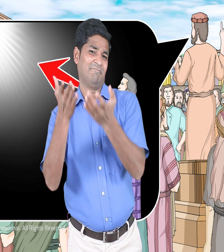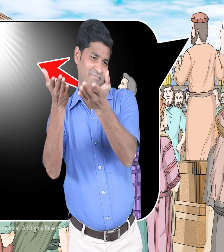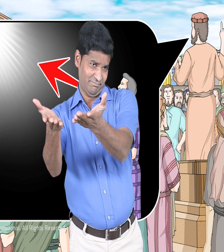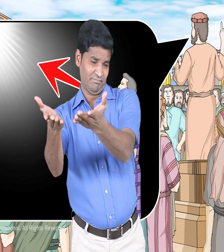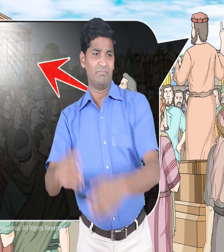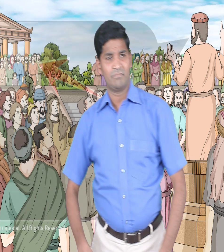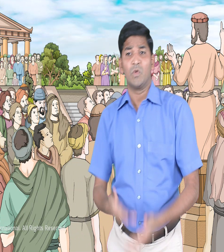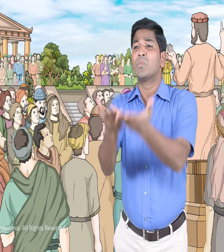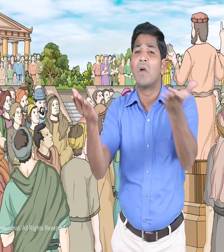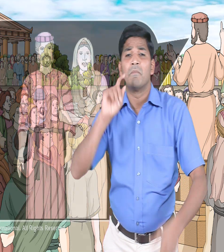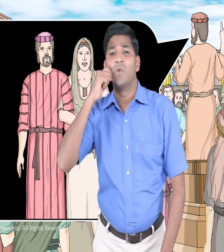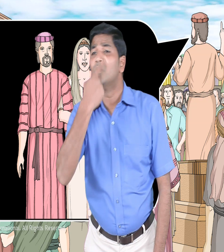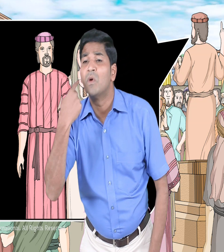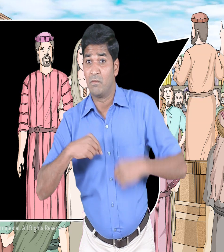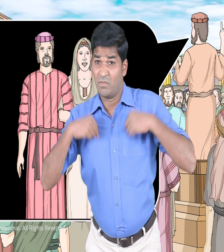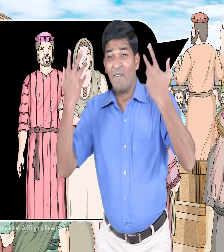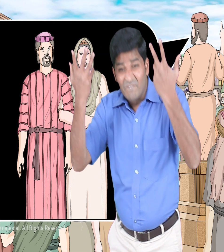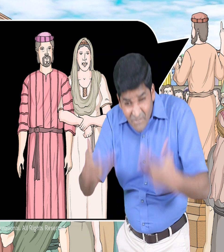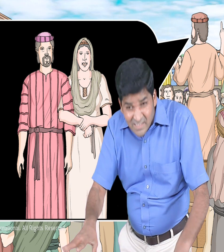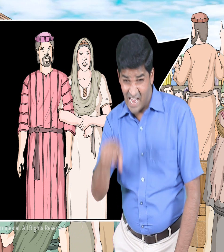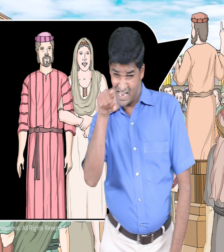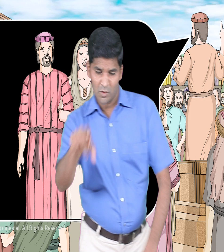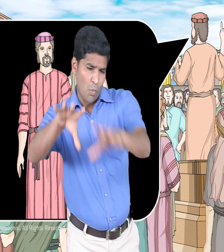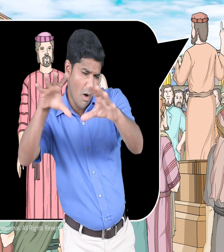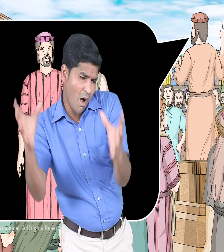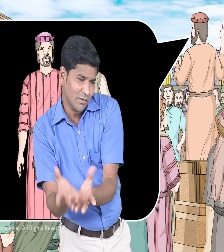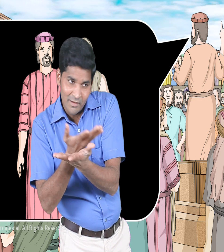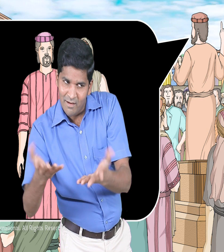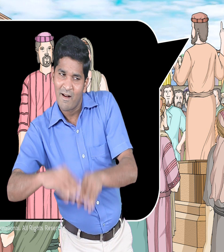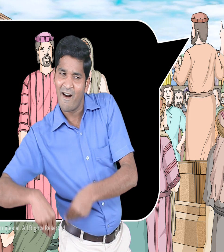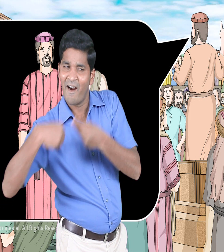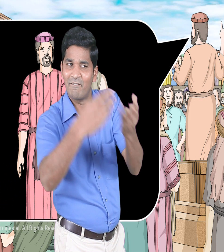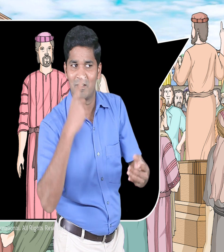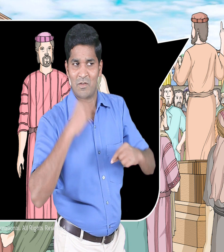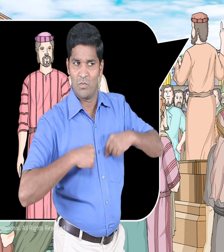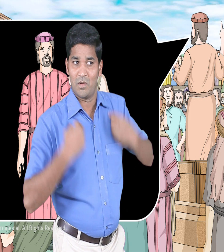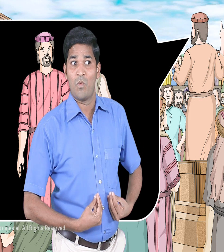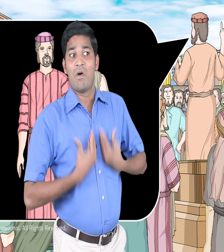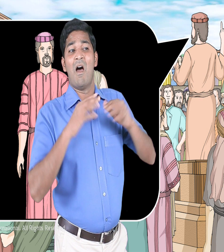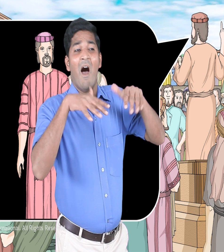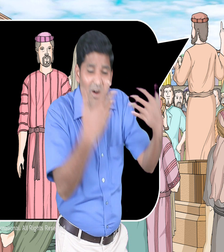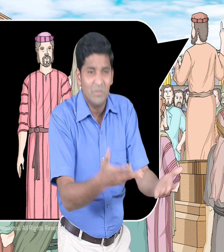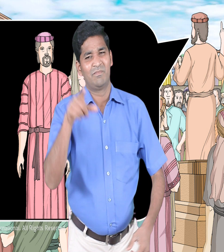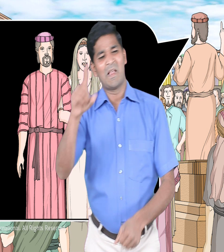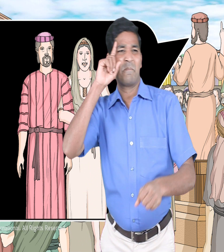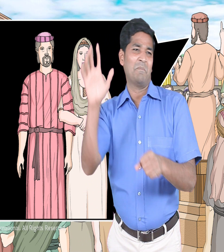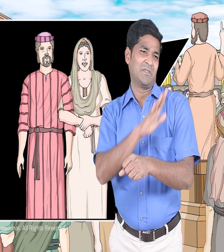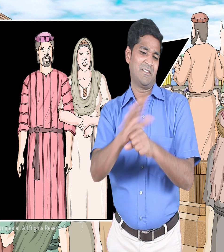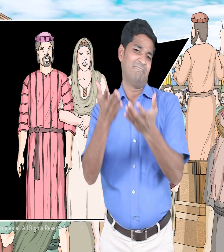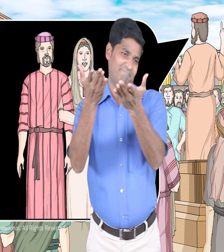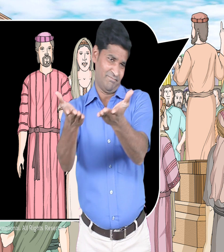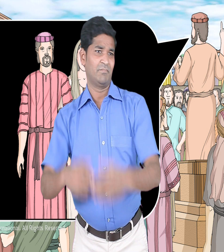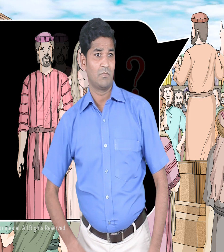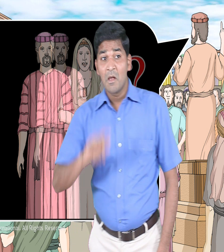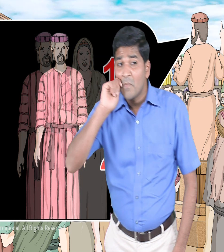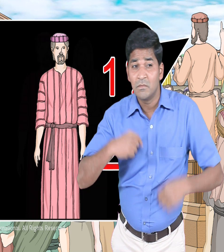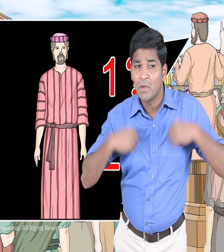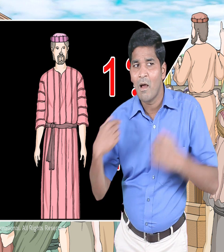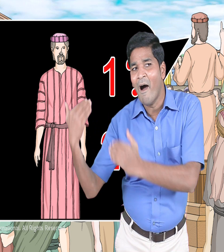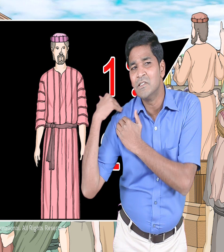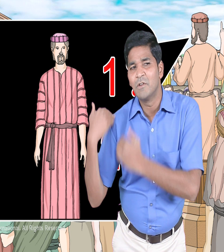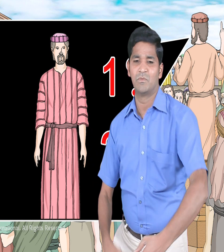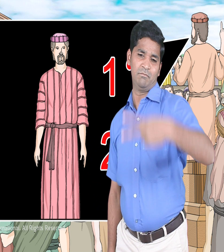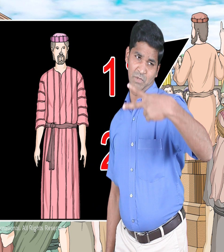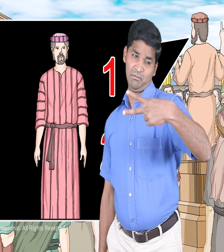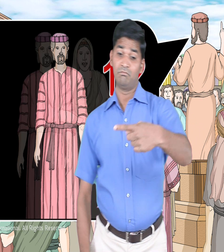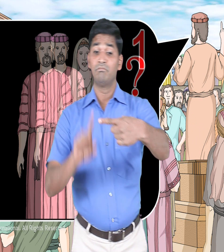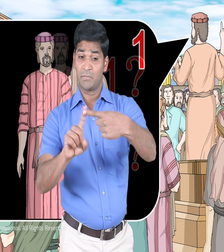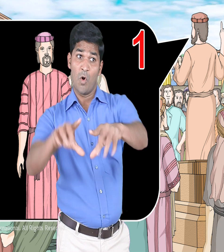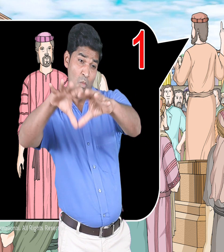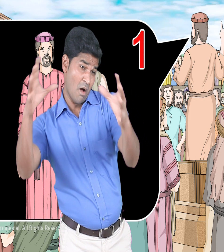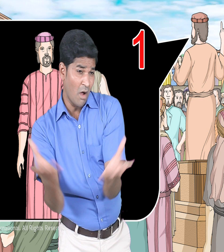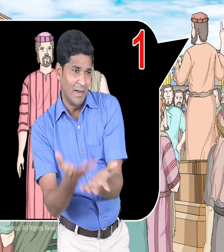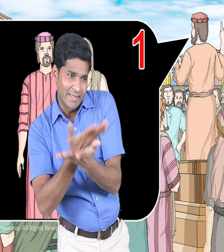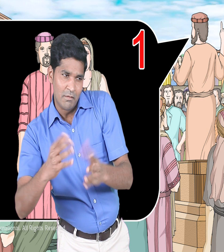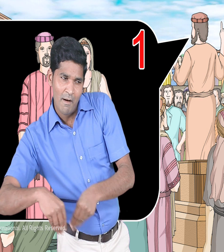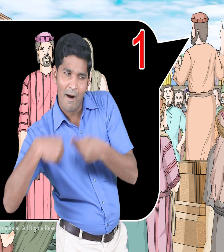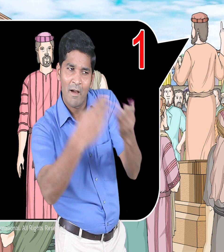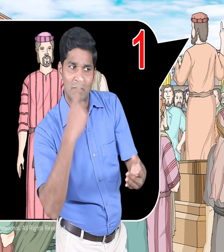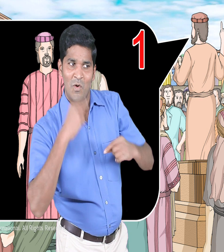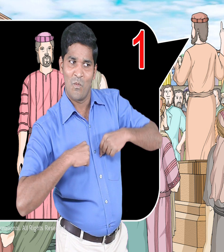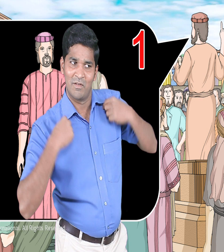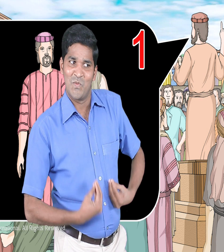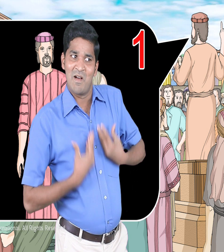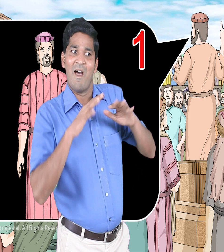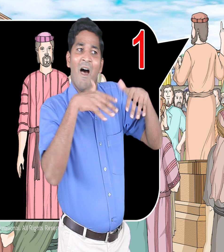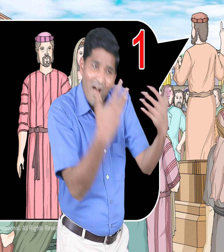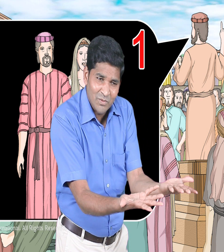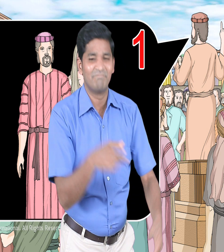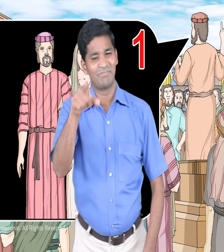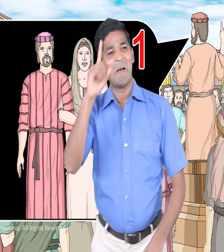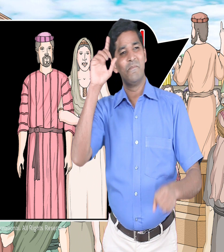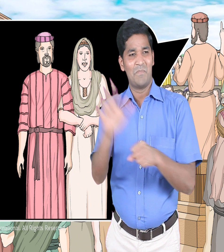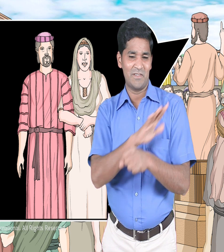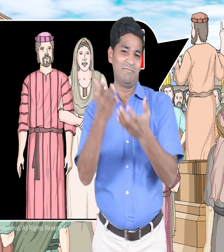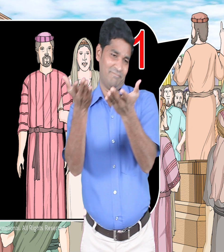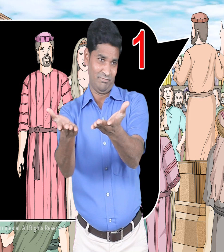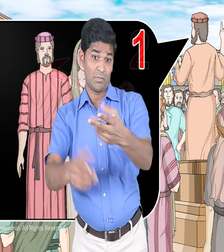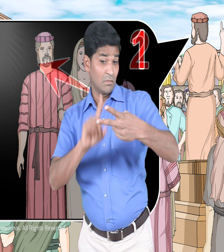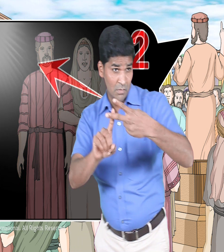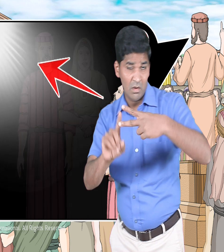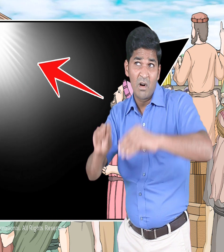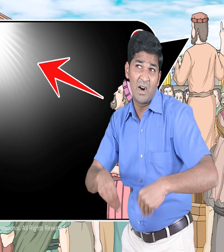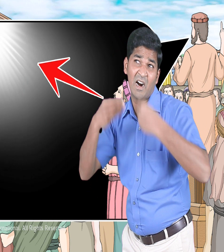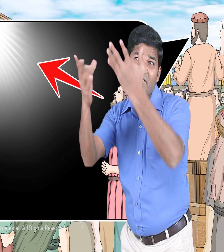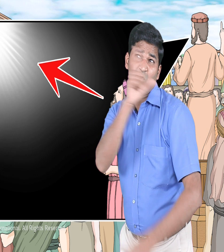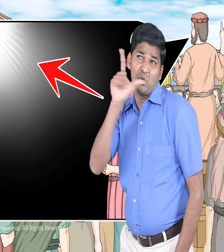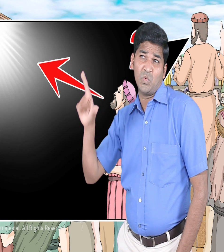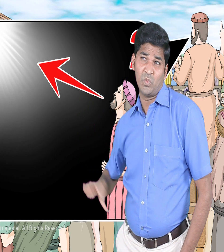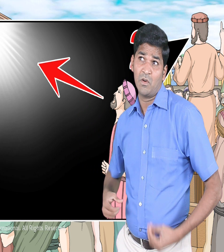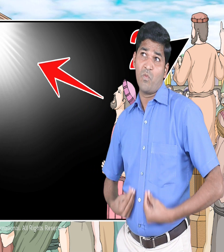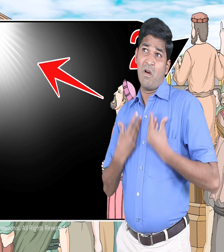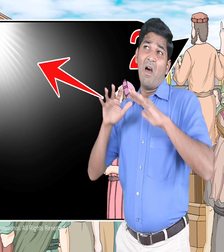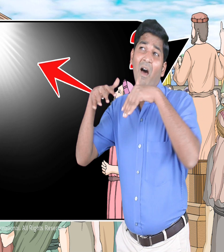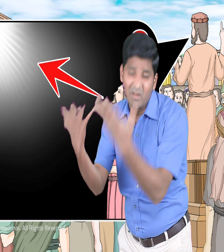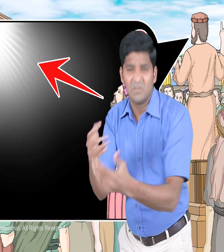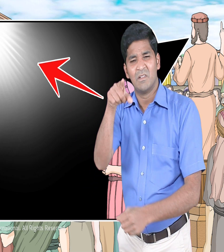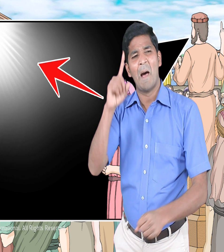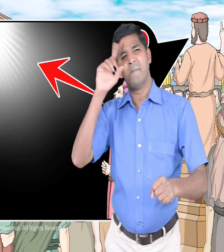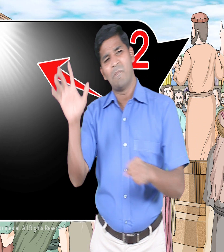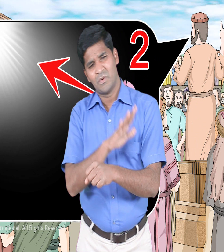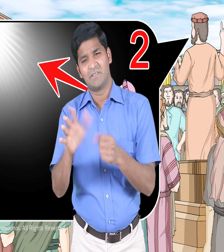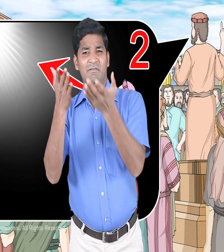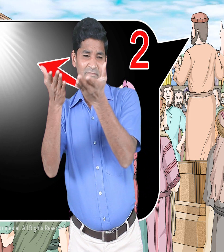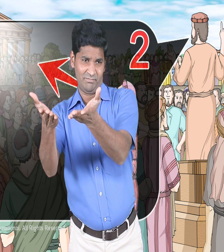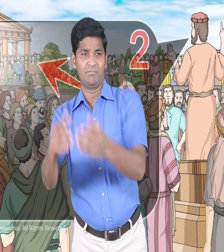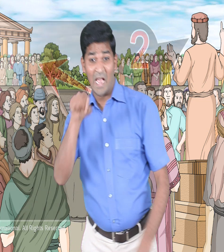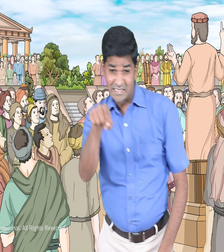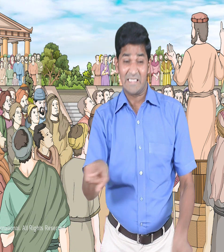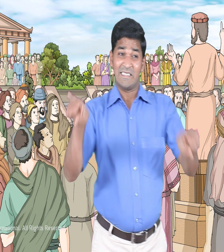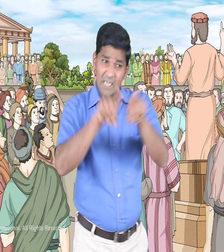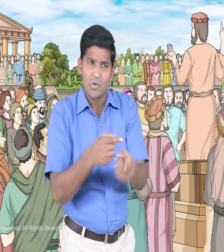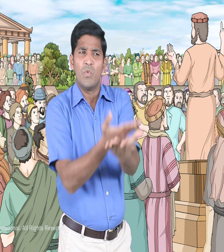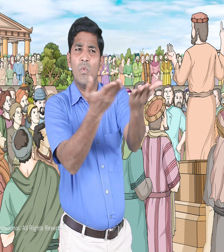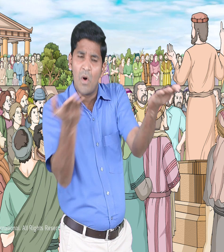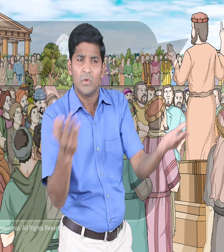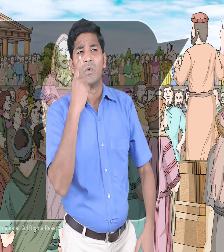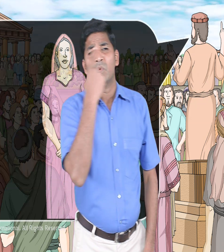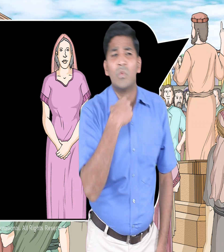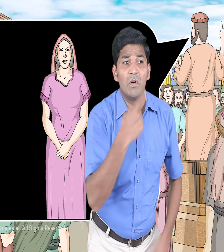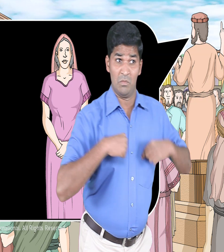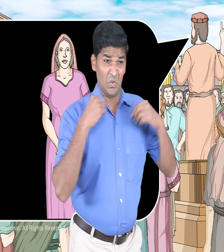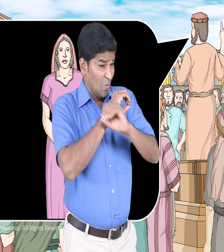But the married man is concerned about the affairs of this world, how he can please his wife, and his interests are divided.